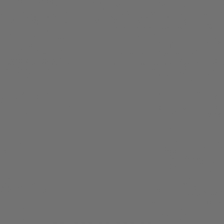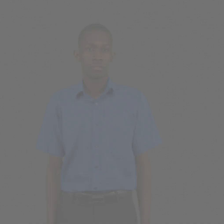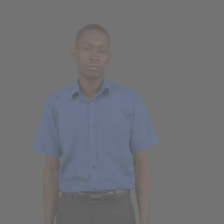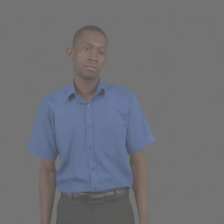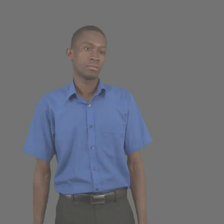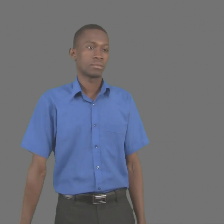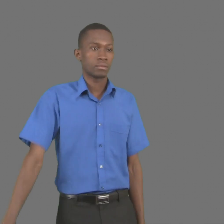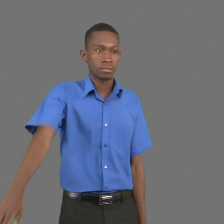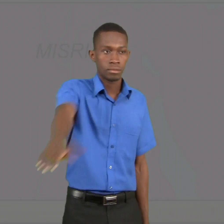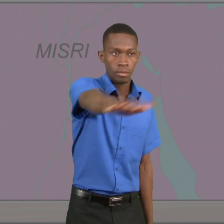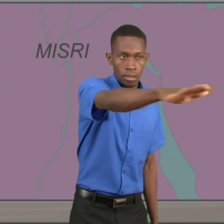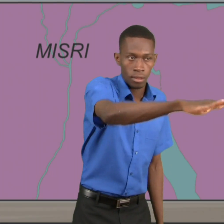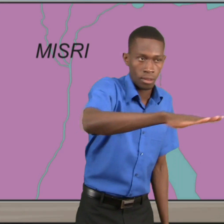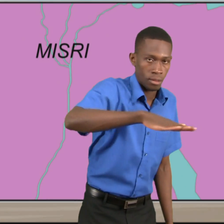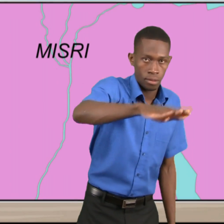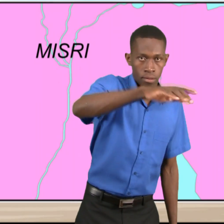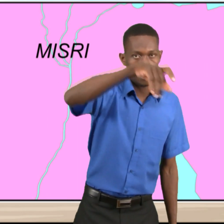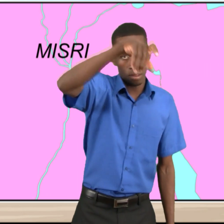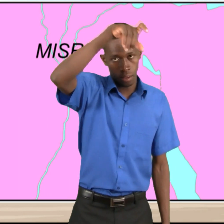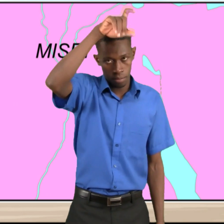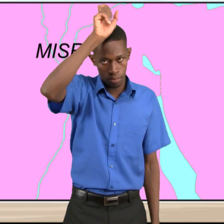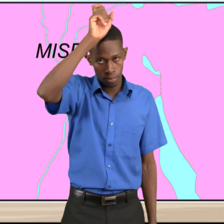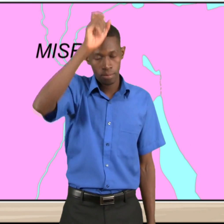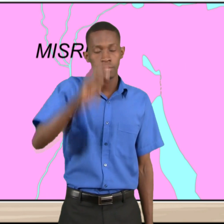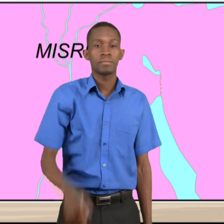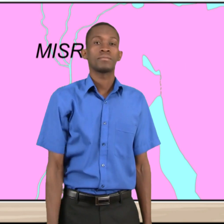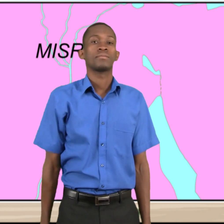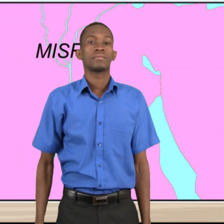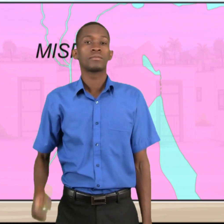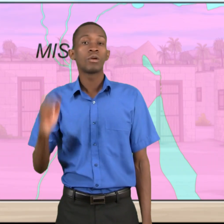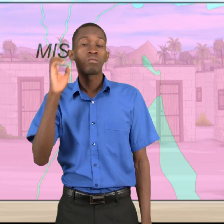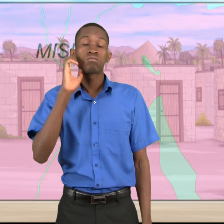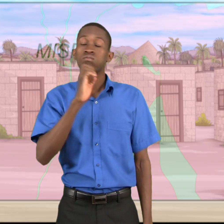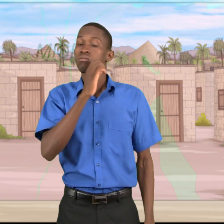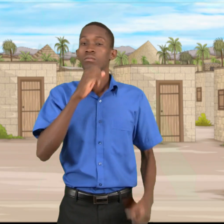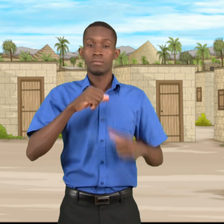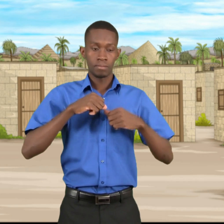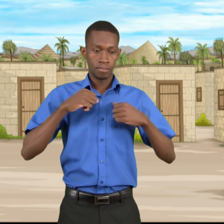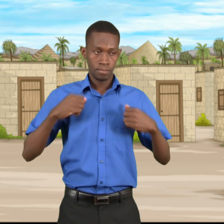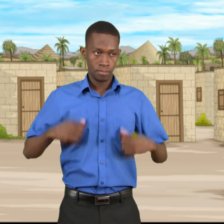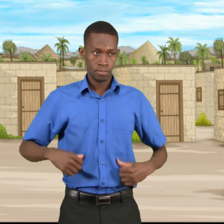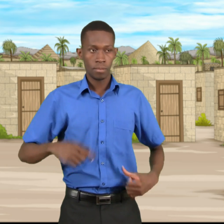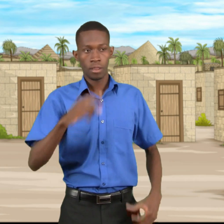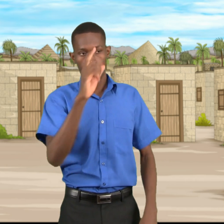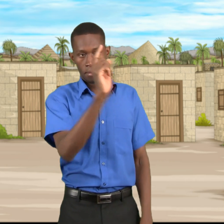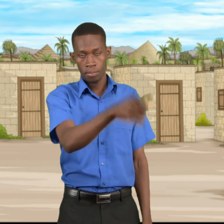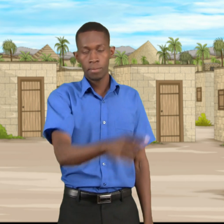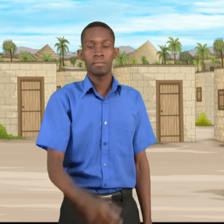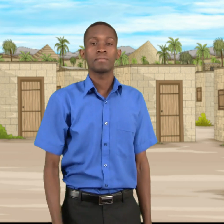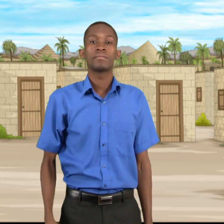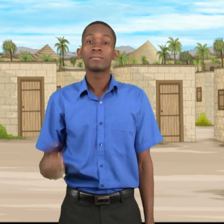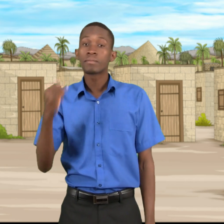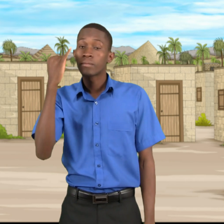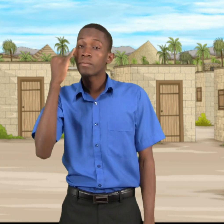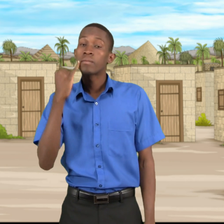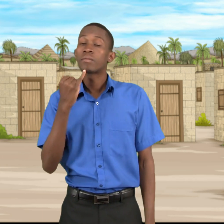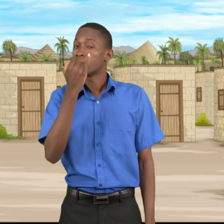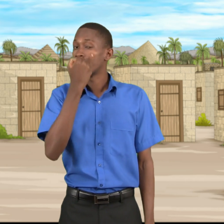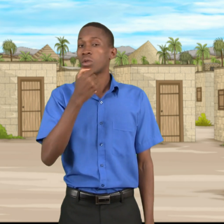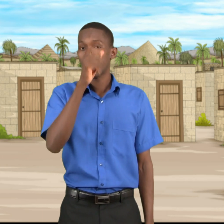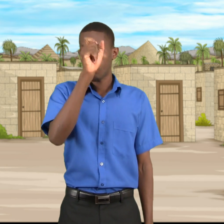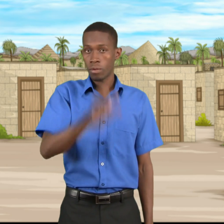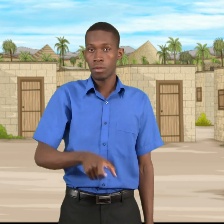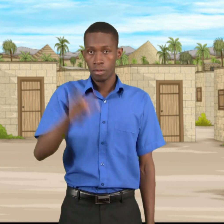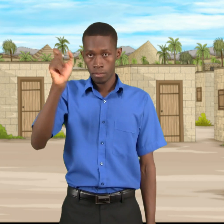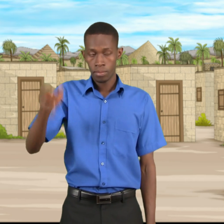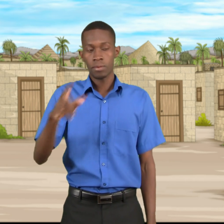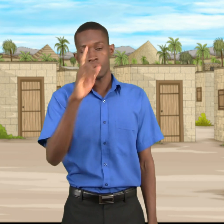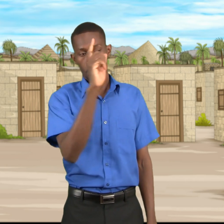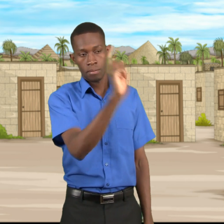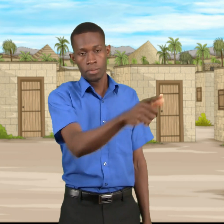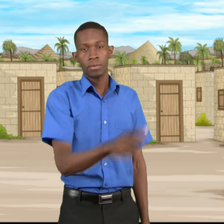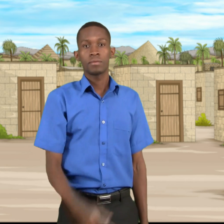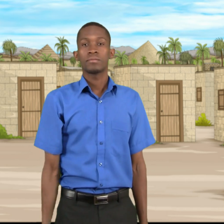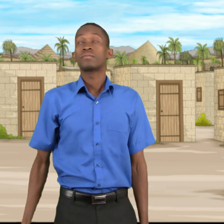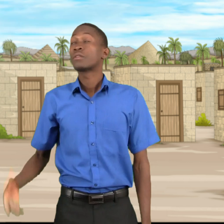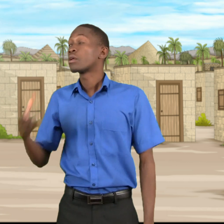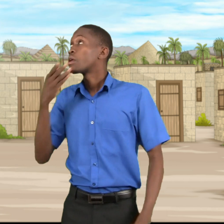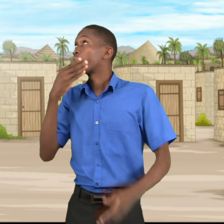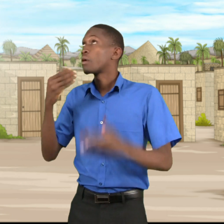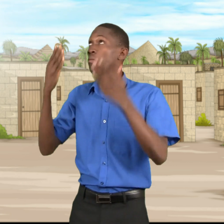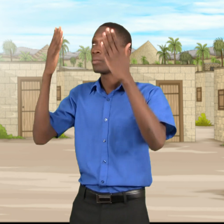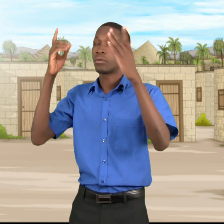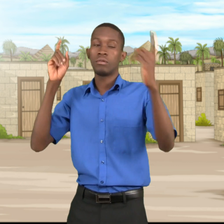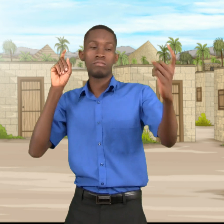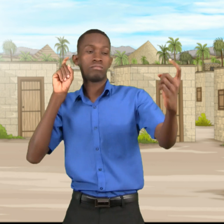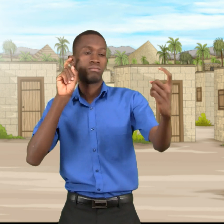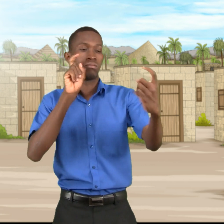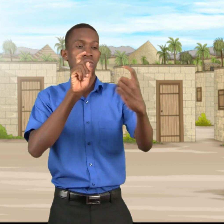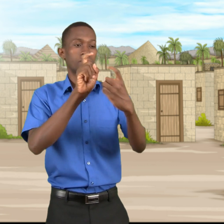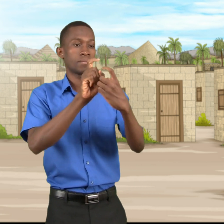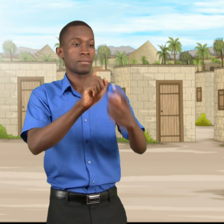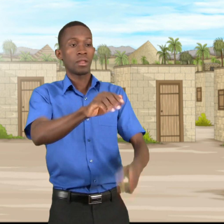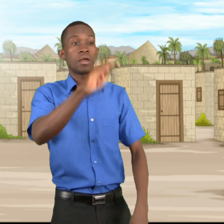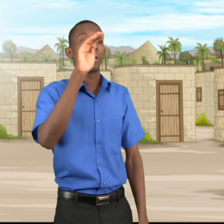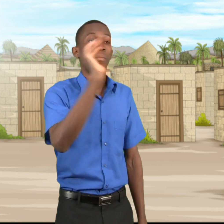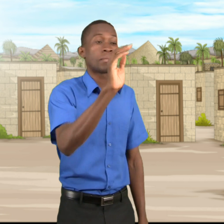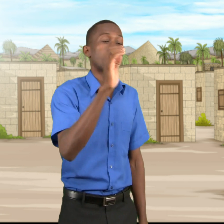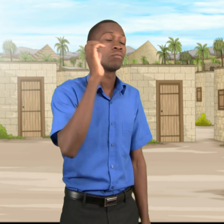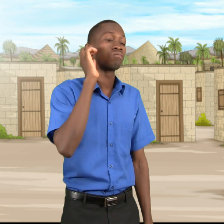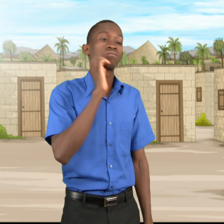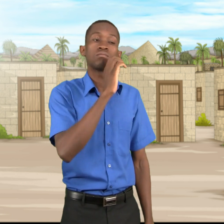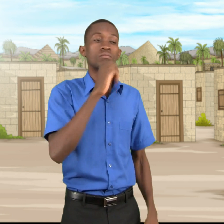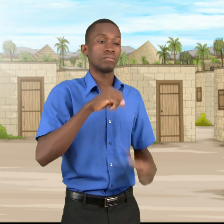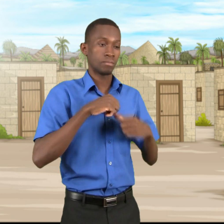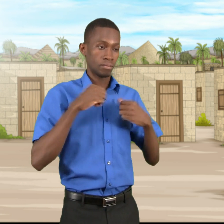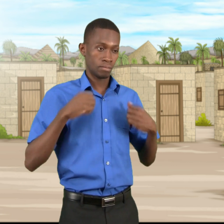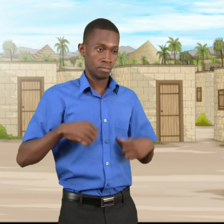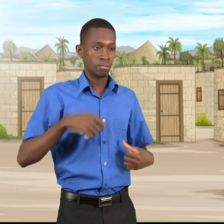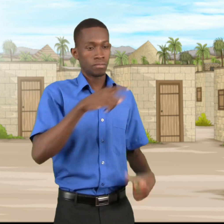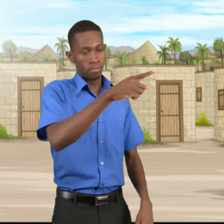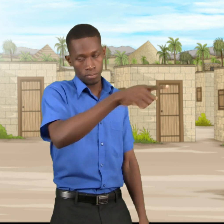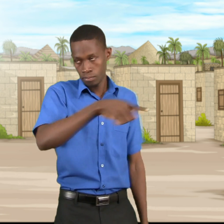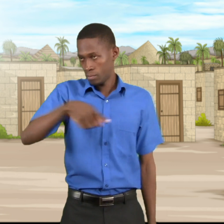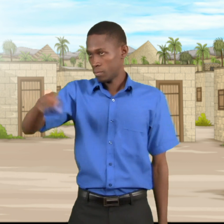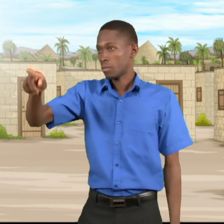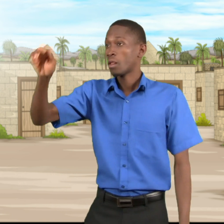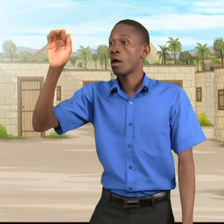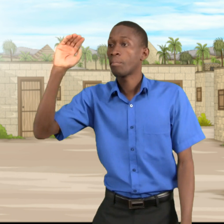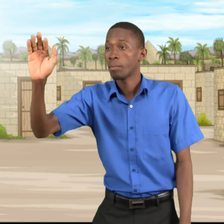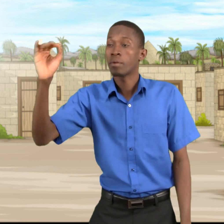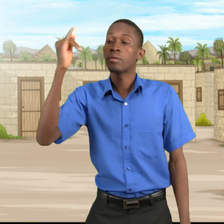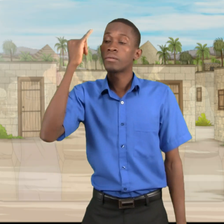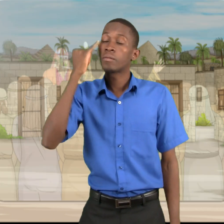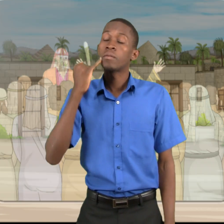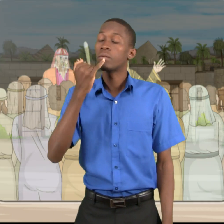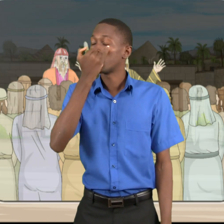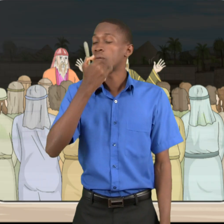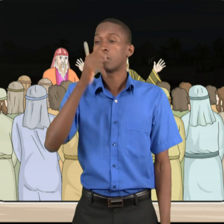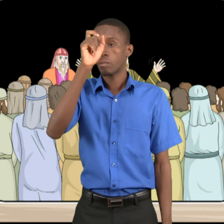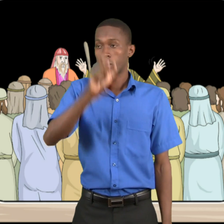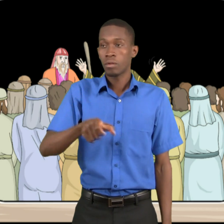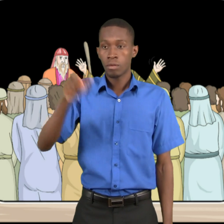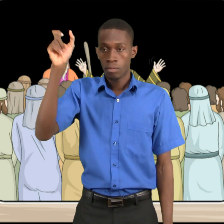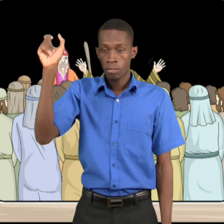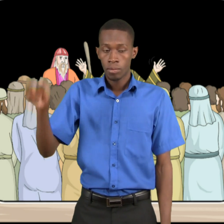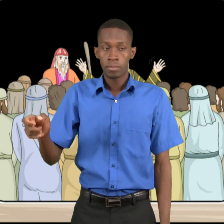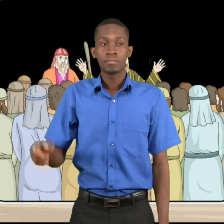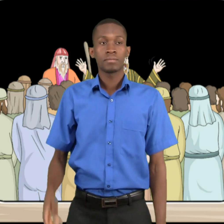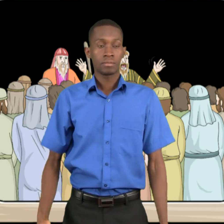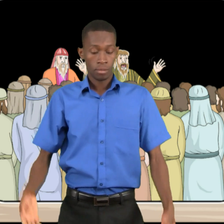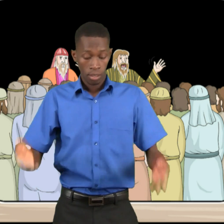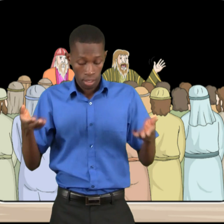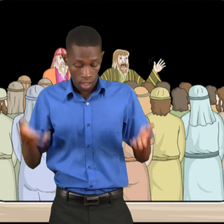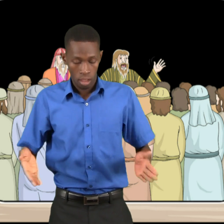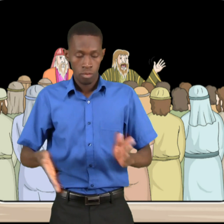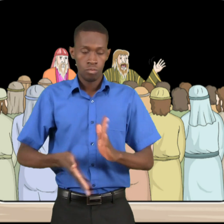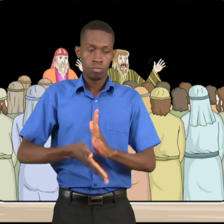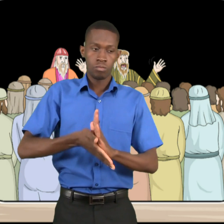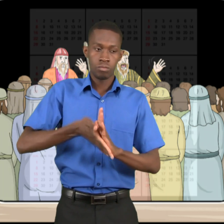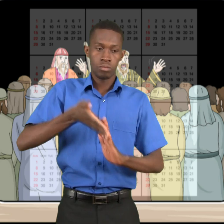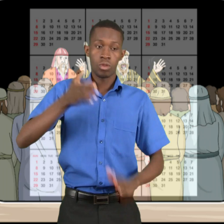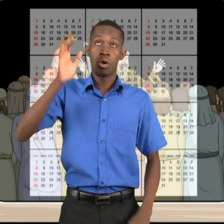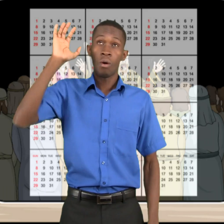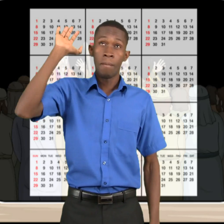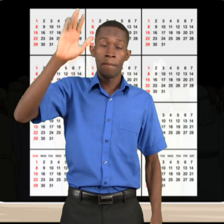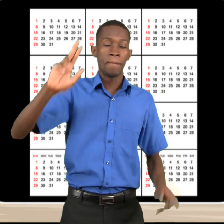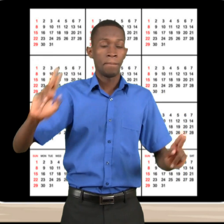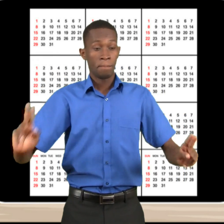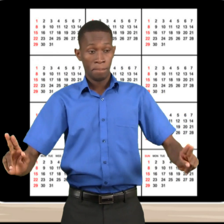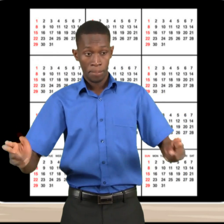Now the LORD said to Moses and Aaron in the land of Egypt, “This month is the beginning of months for you;